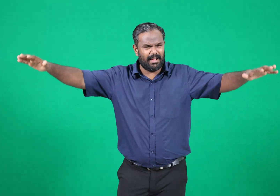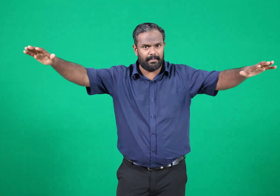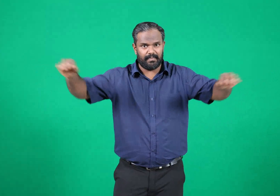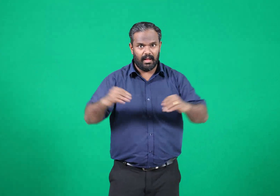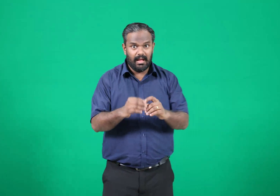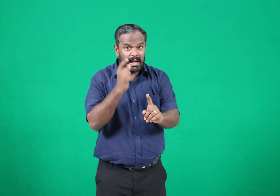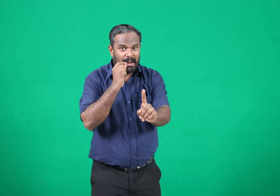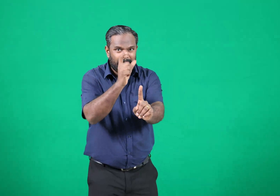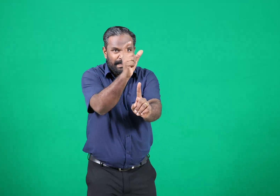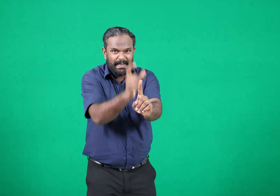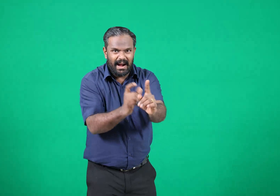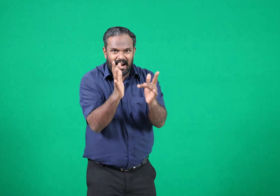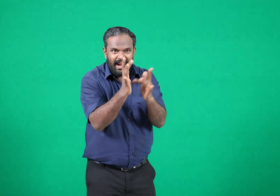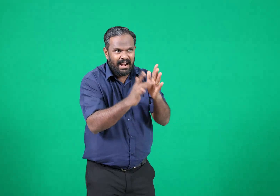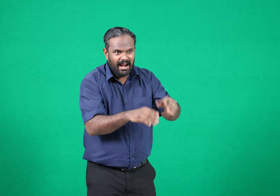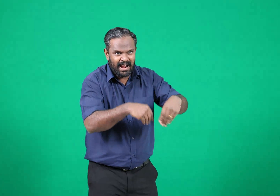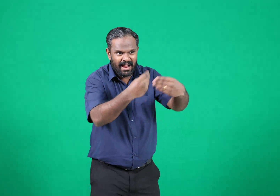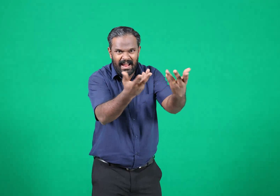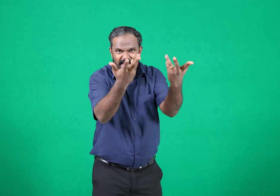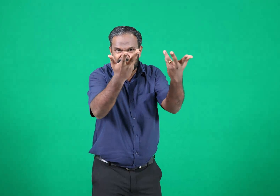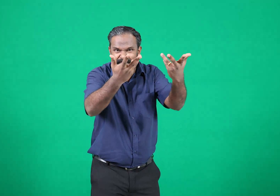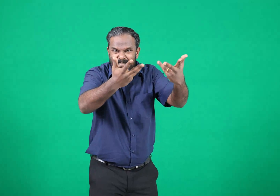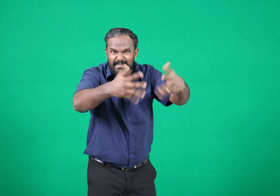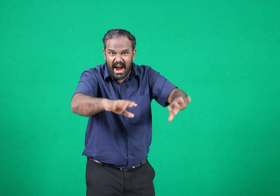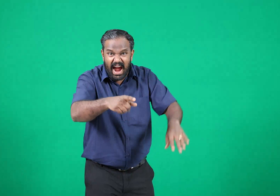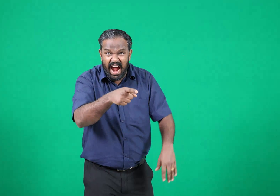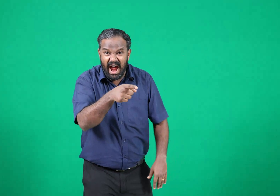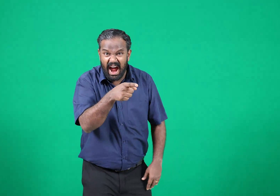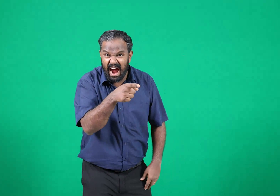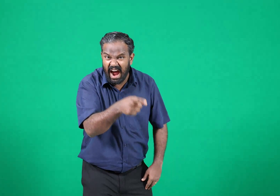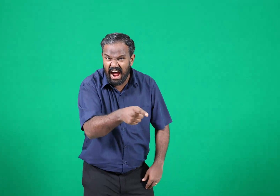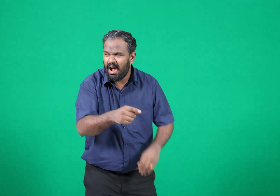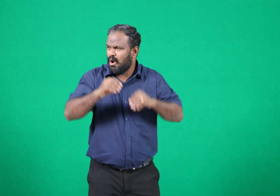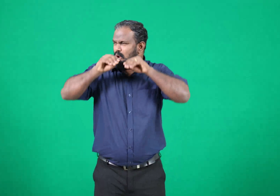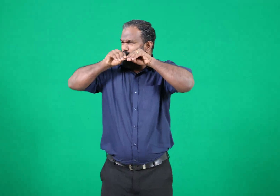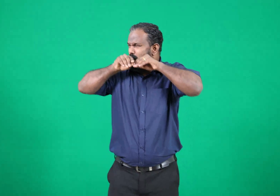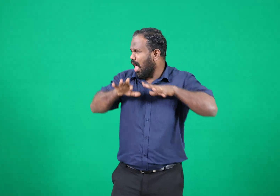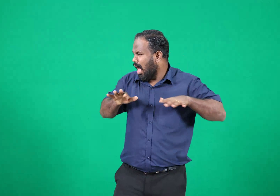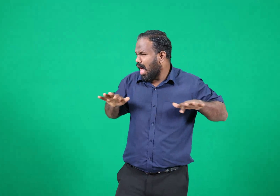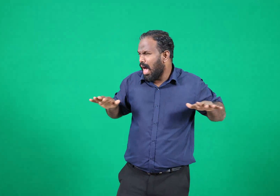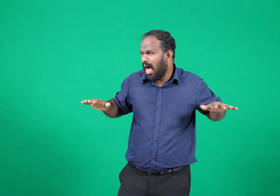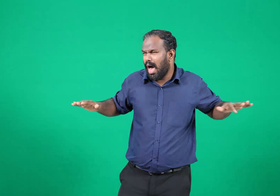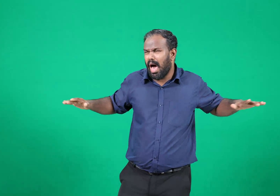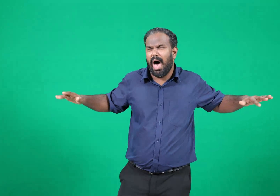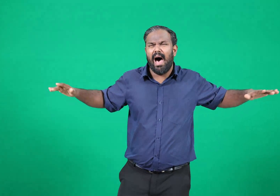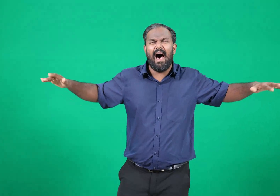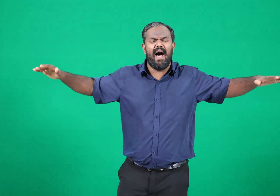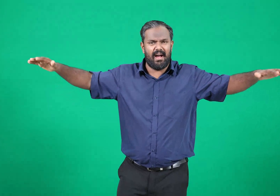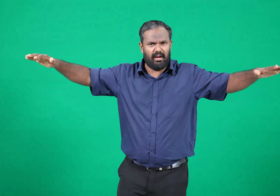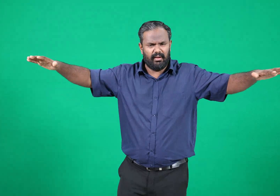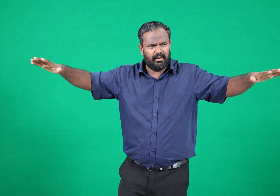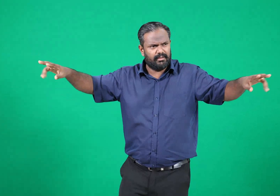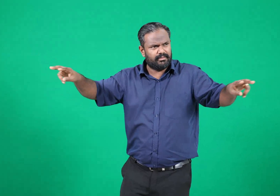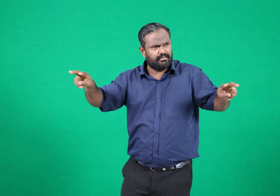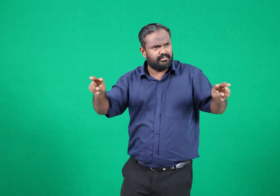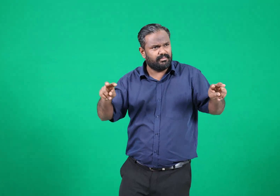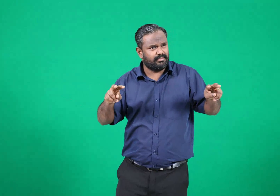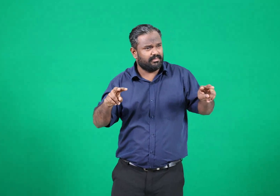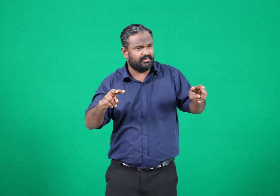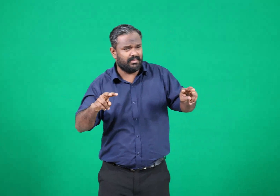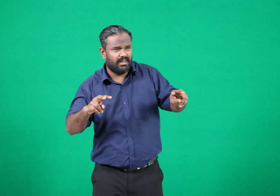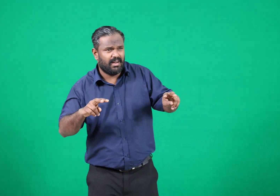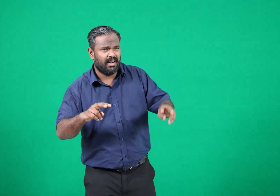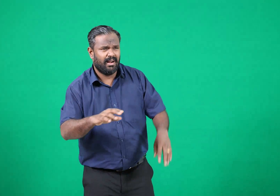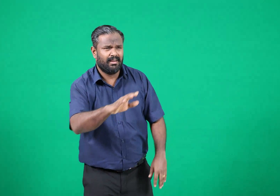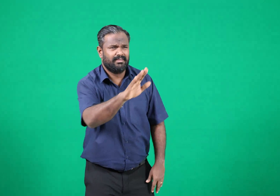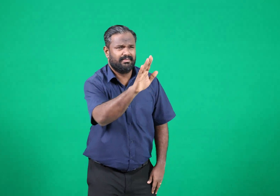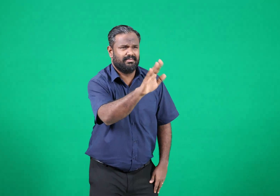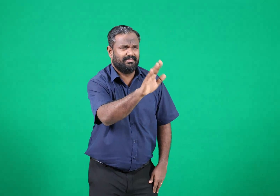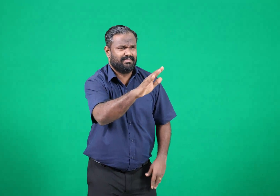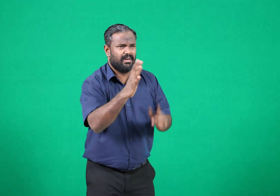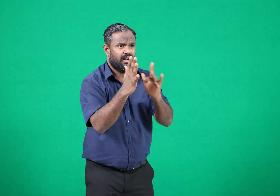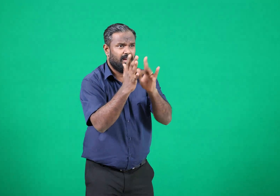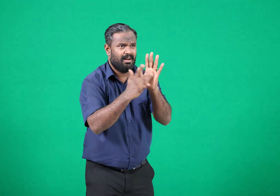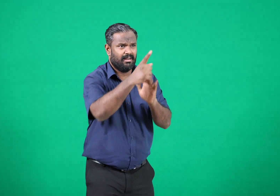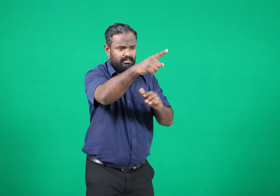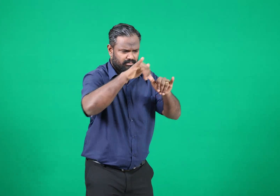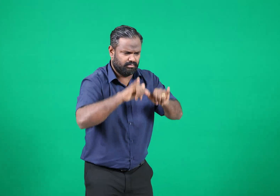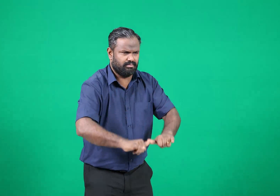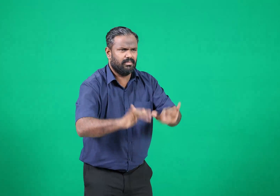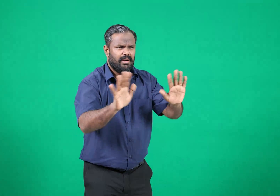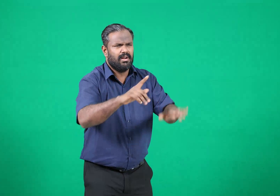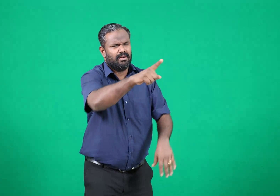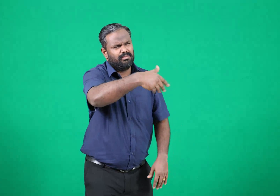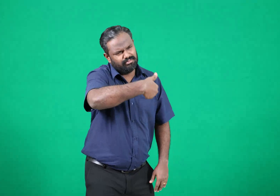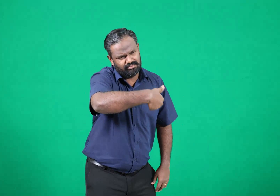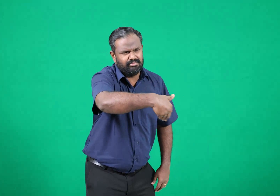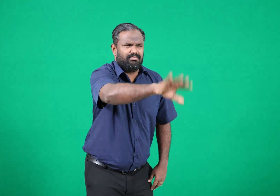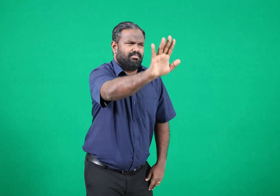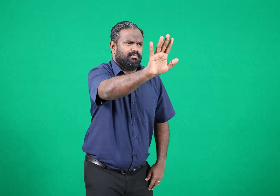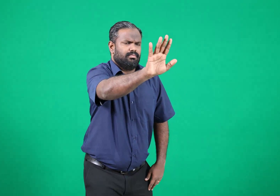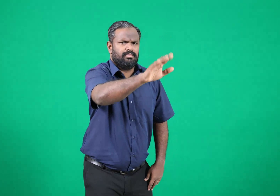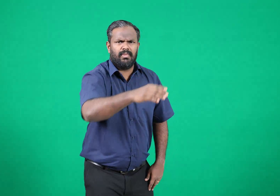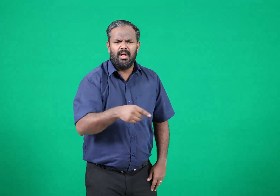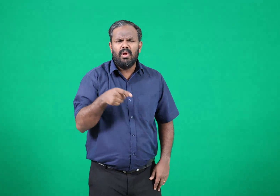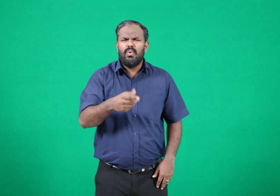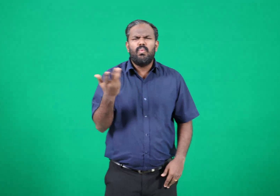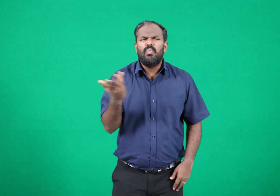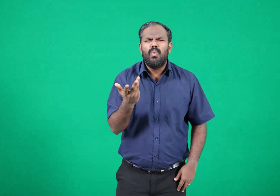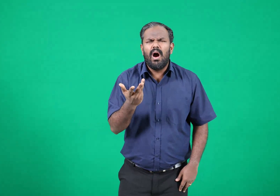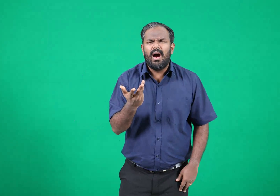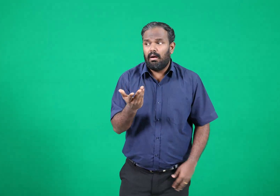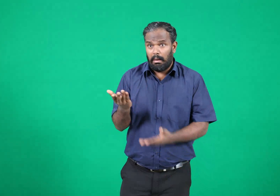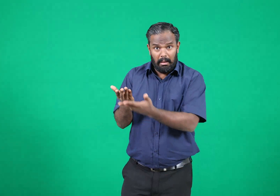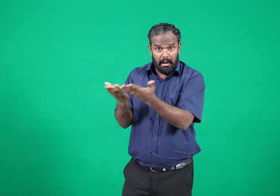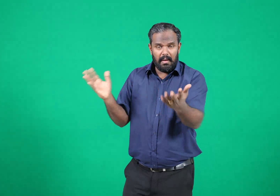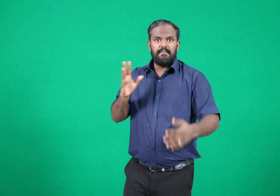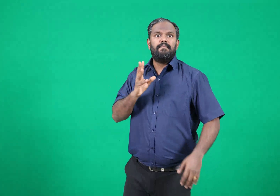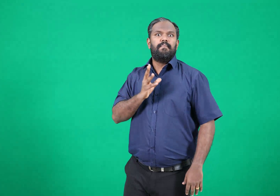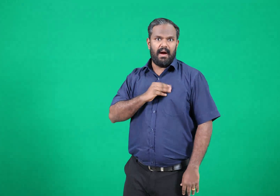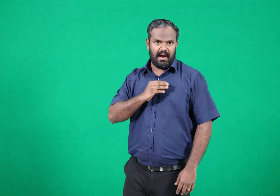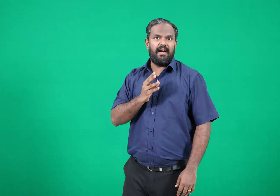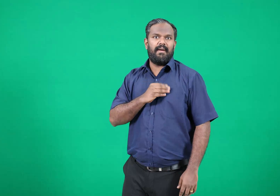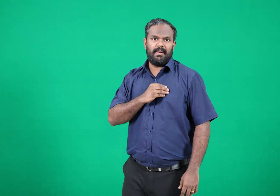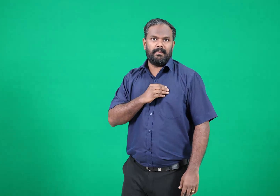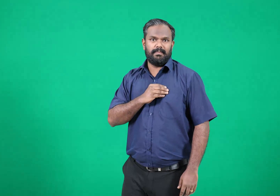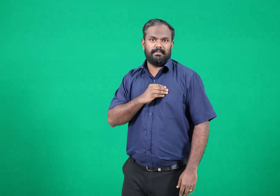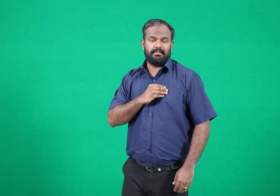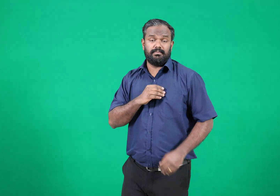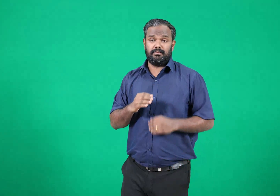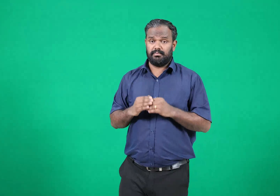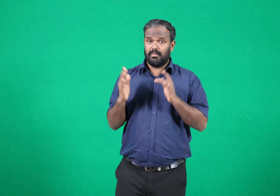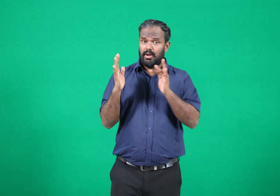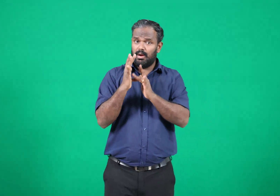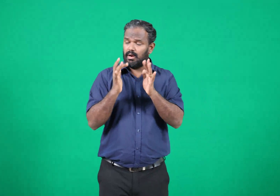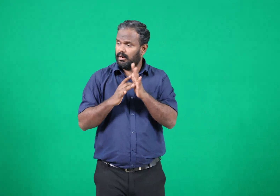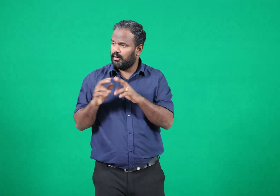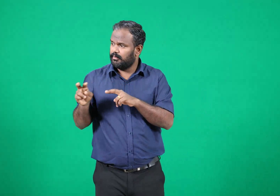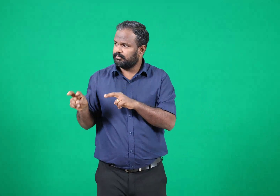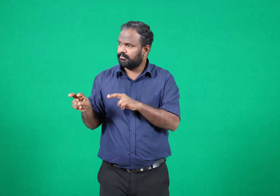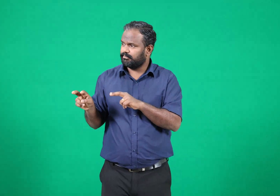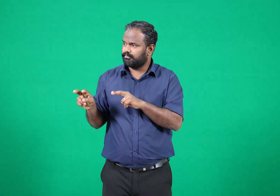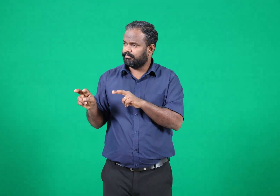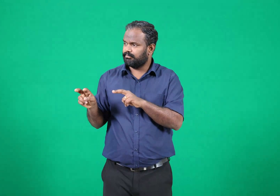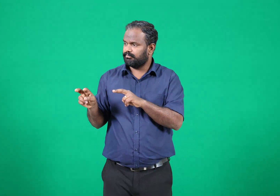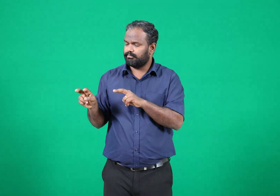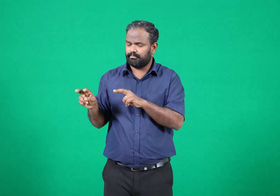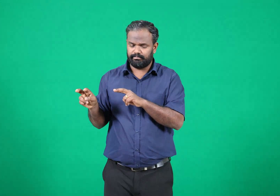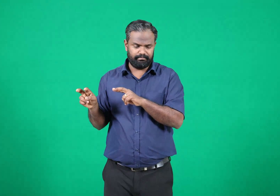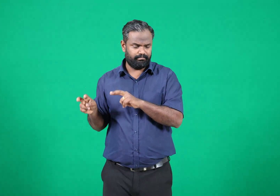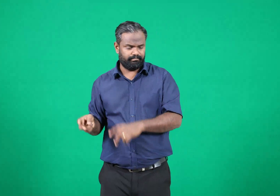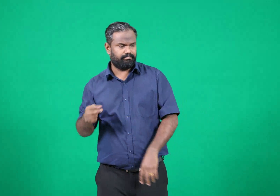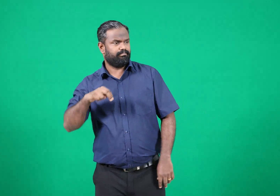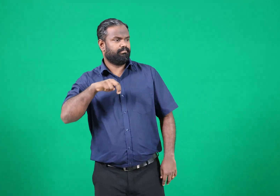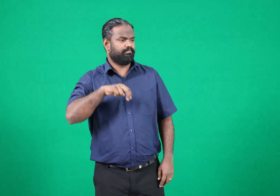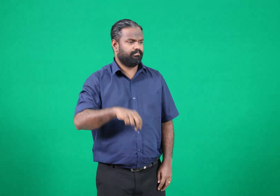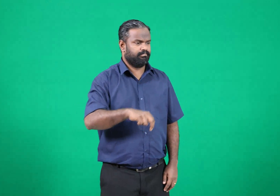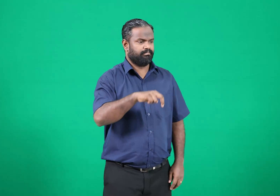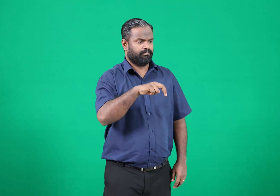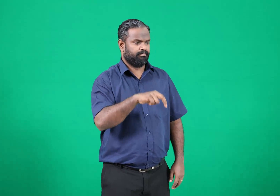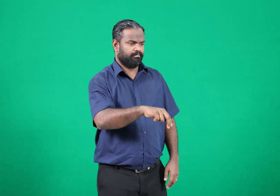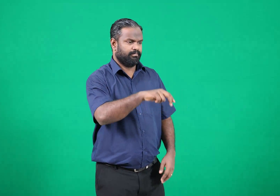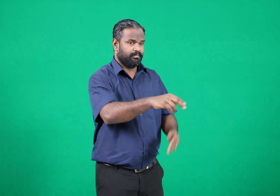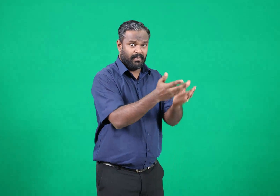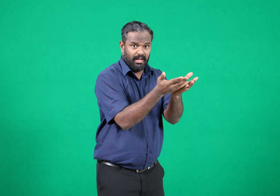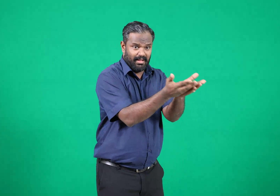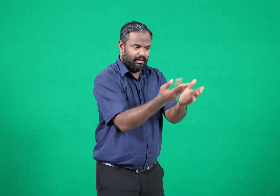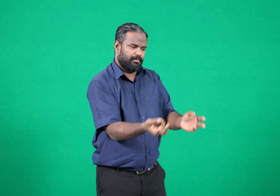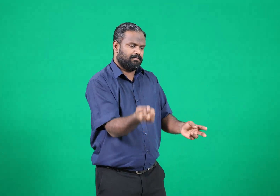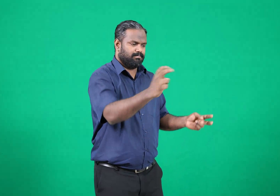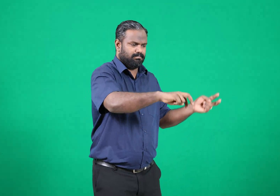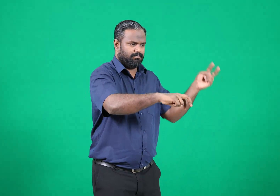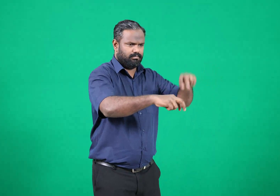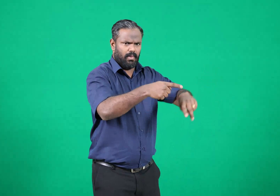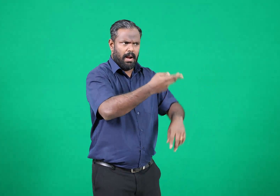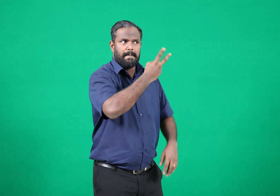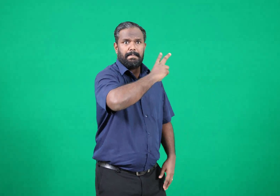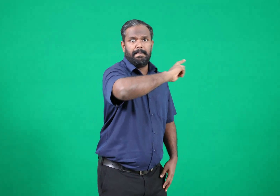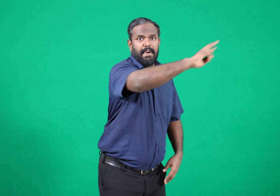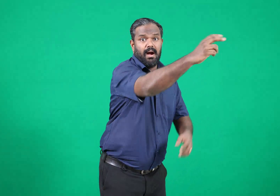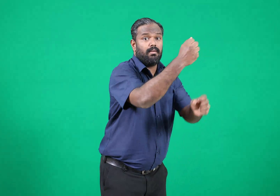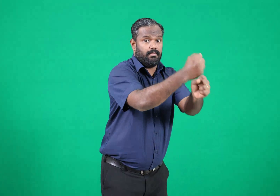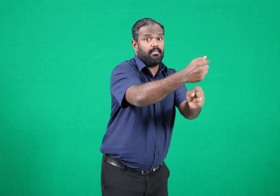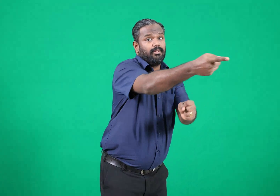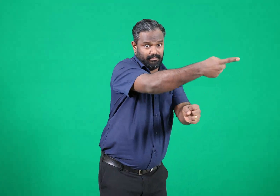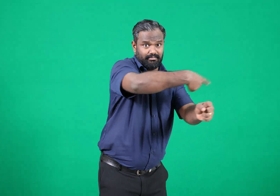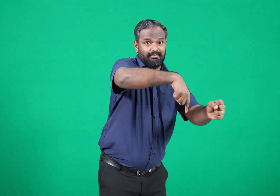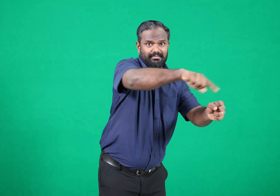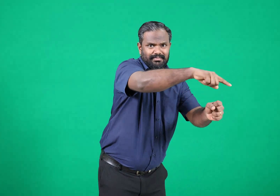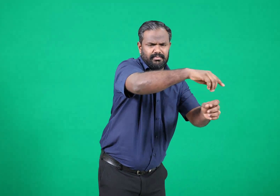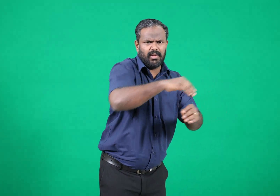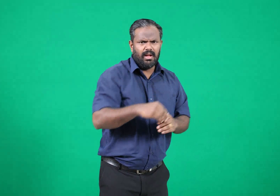Then all the people of the region of the Gerasenes asked Jesus to depart from them, because great fear had taken hold of them.